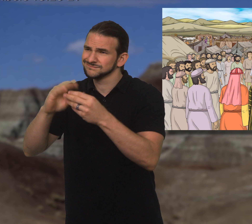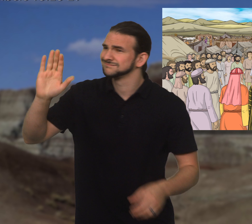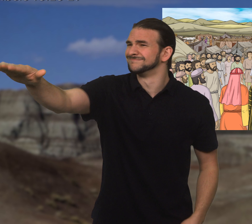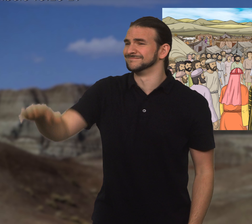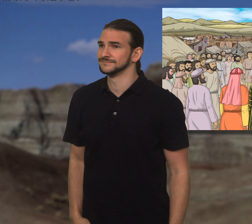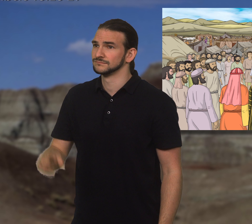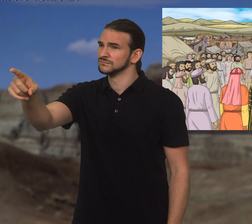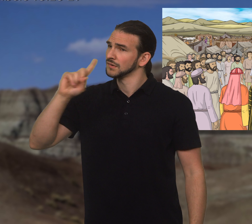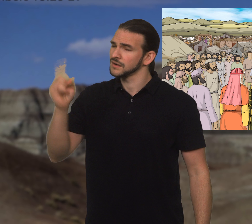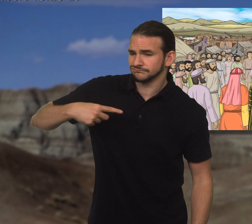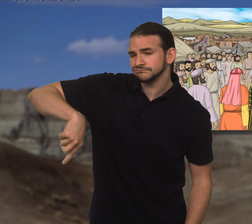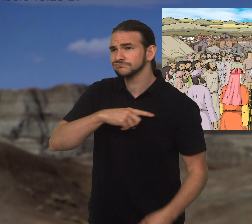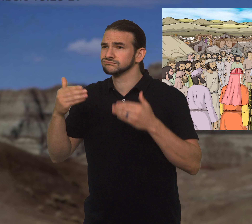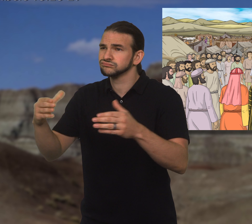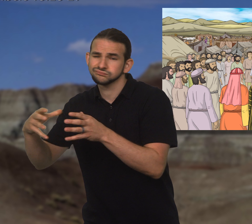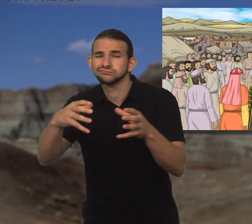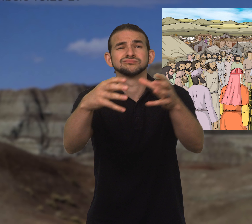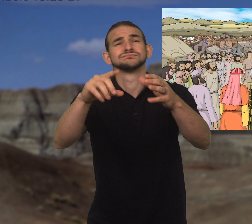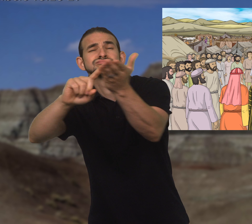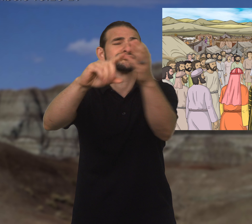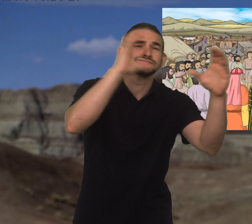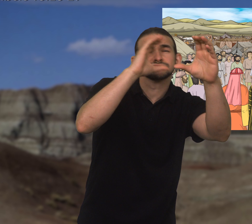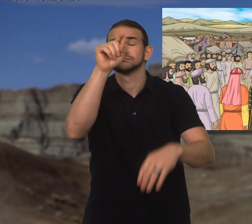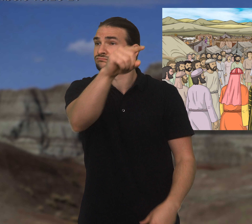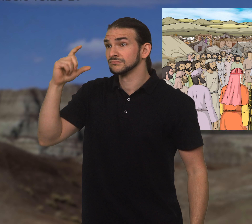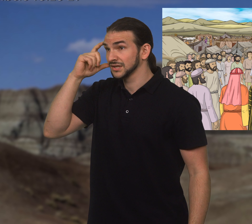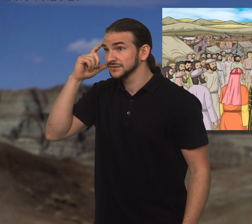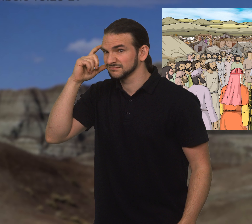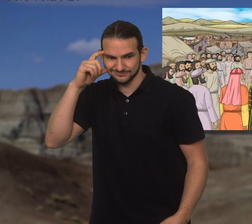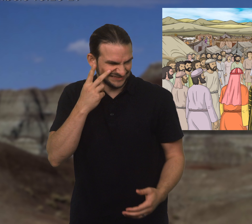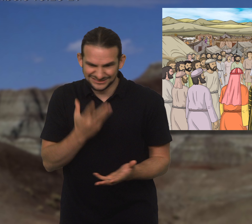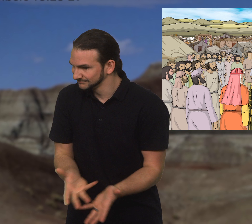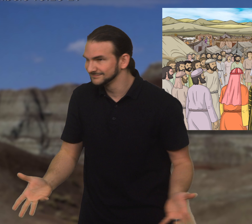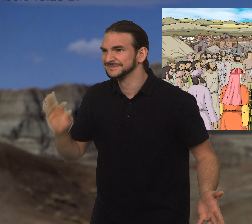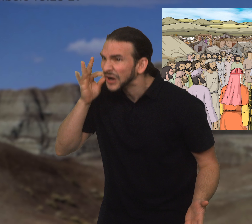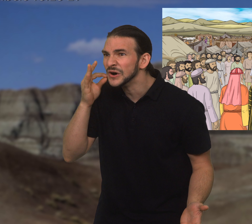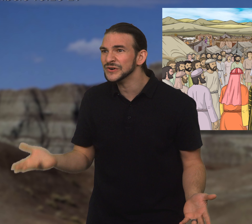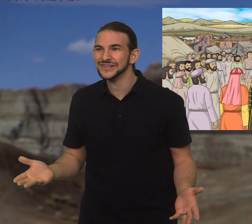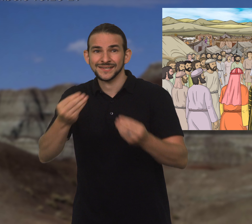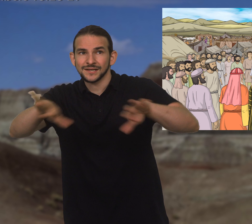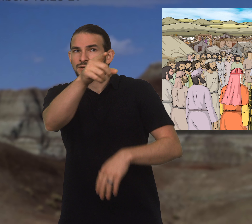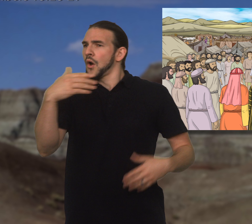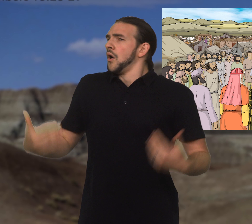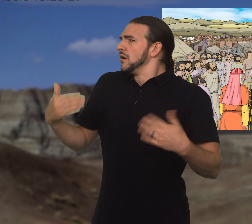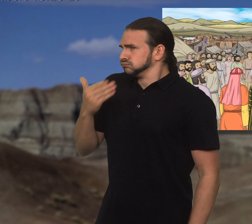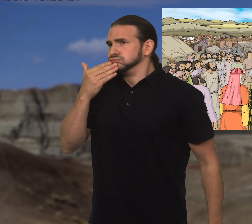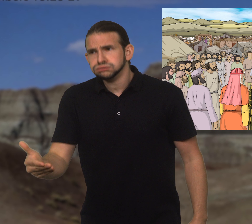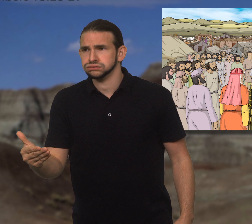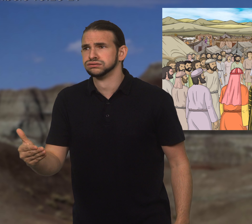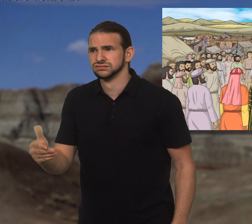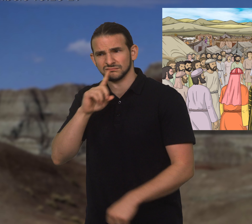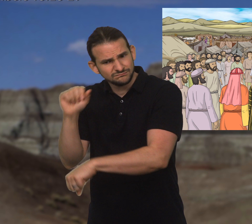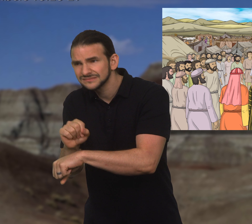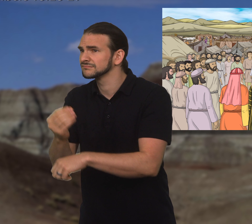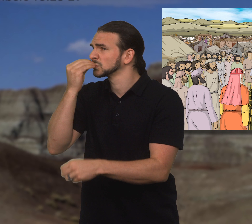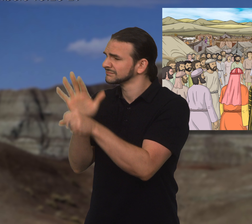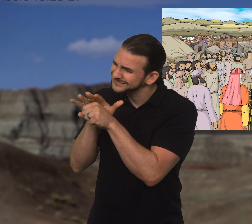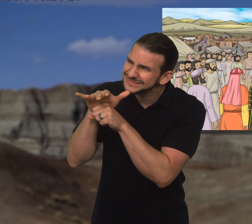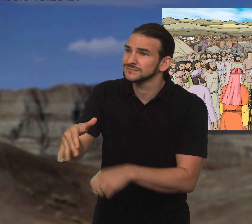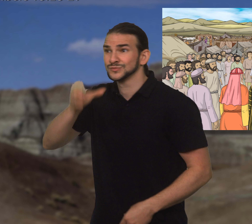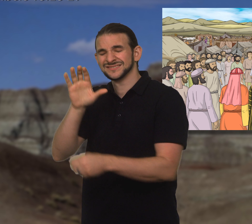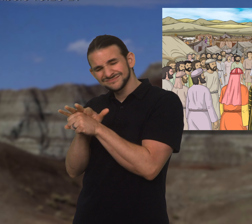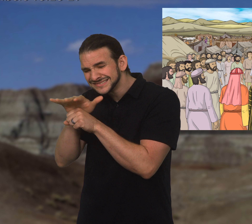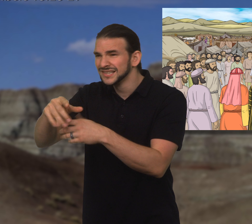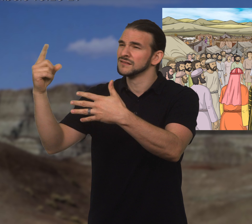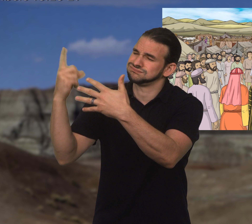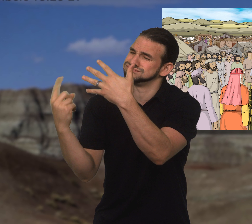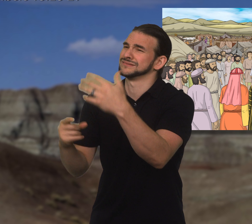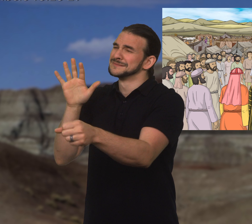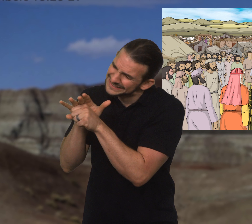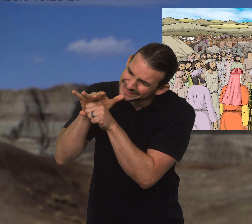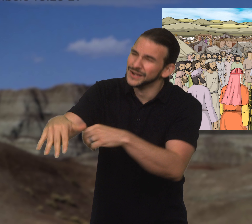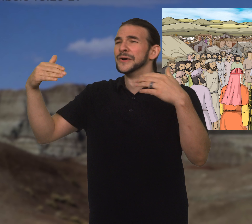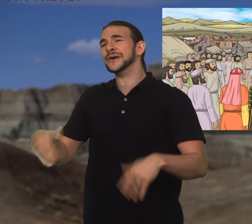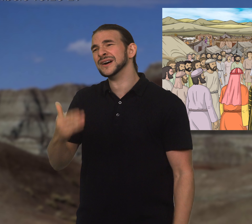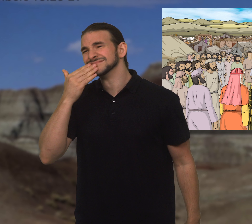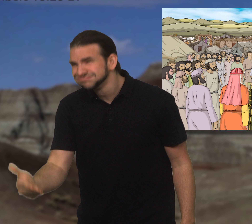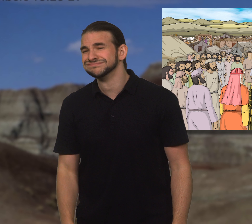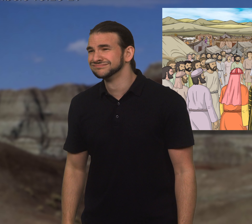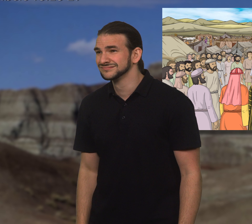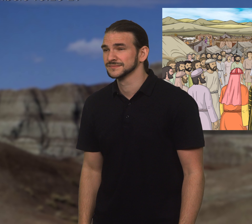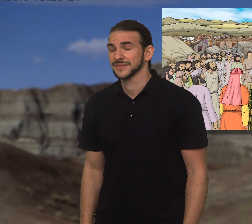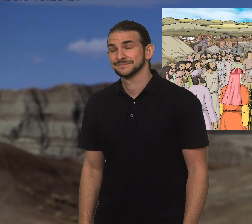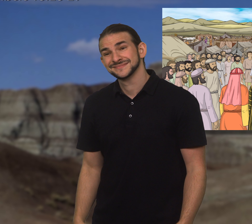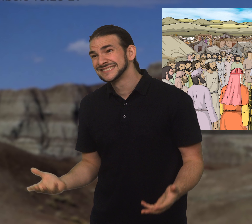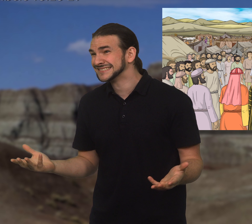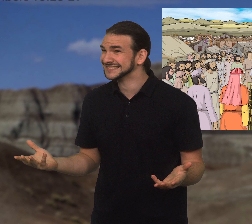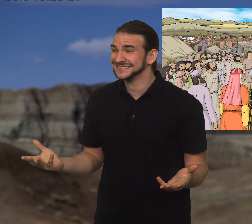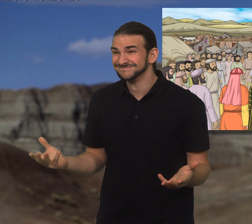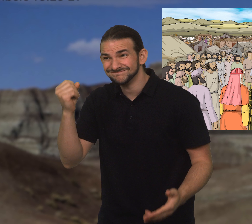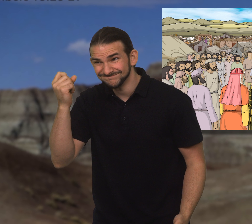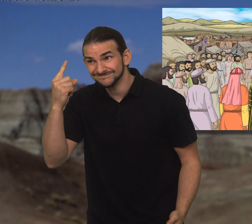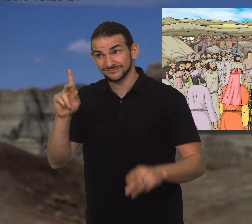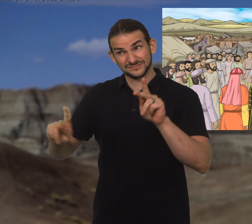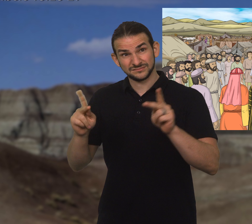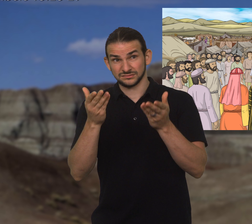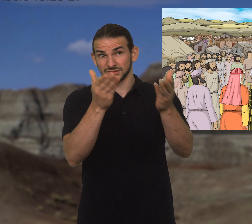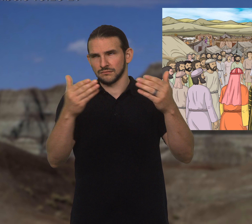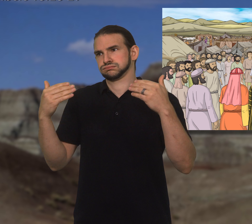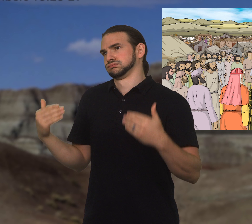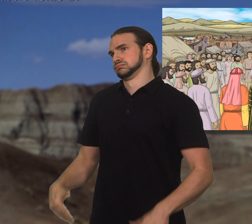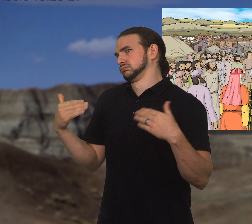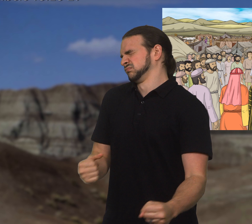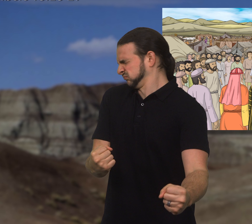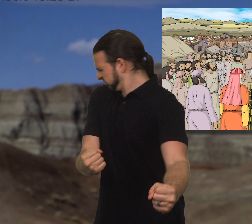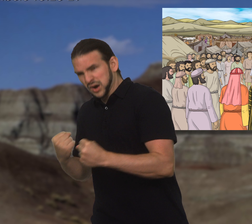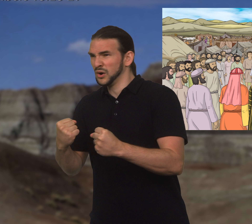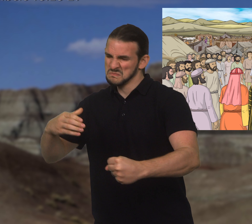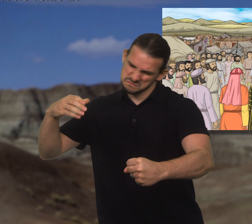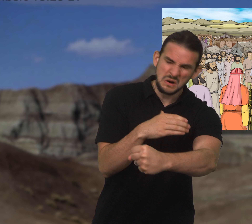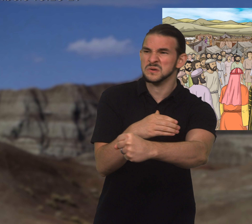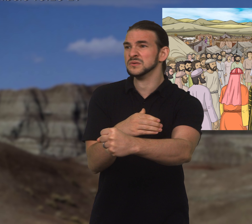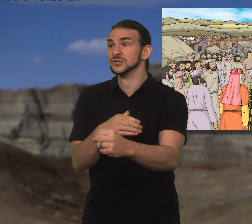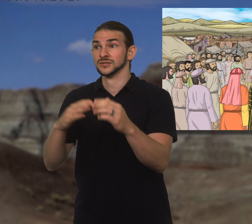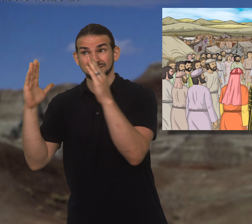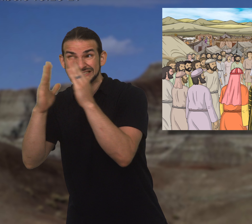And they gave this account to Moses: “We went into the land to which you sent us, and indeed, it is flowing with milk and honey.